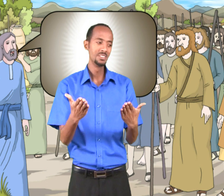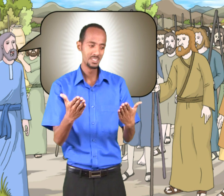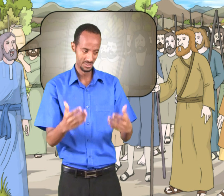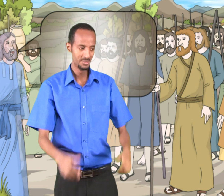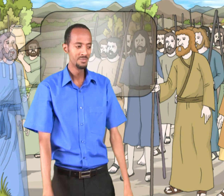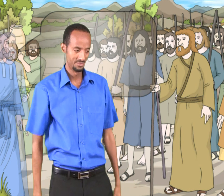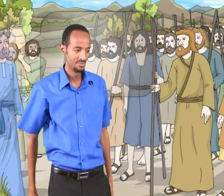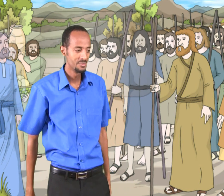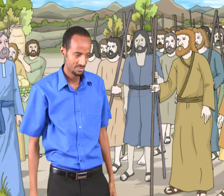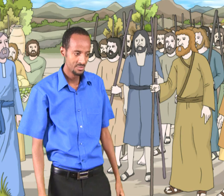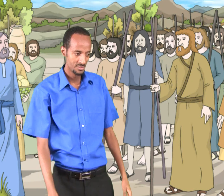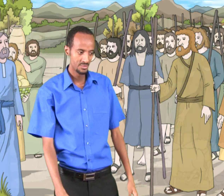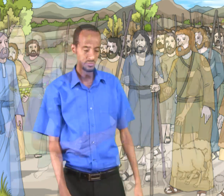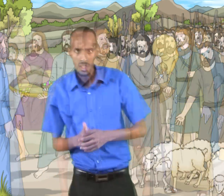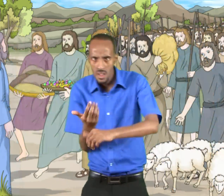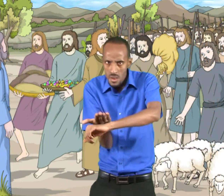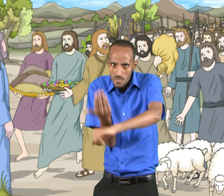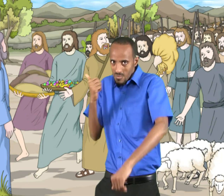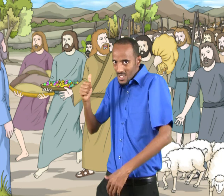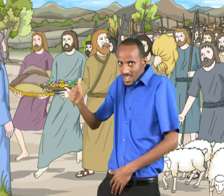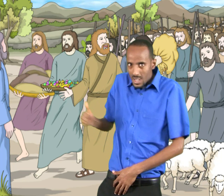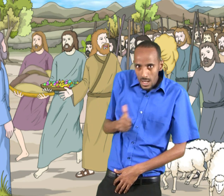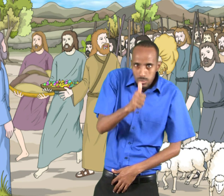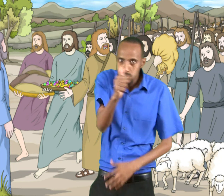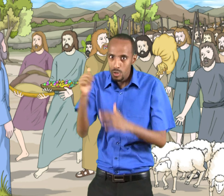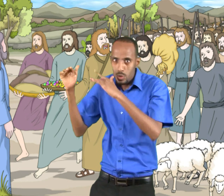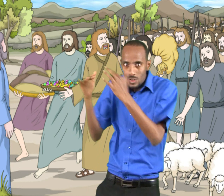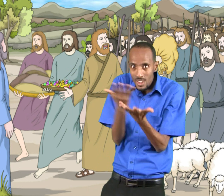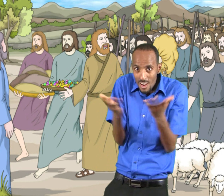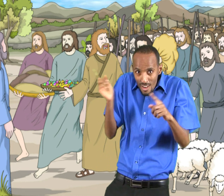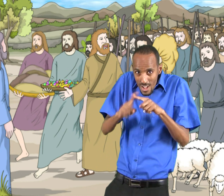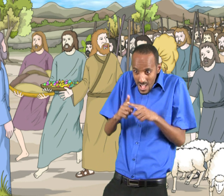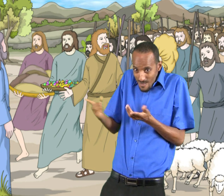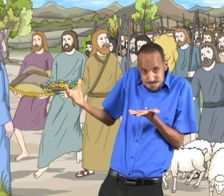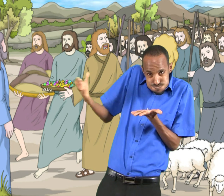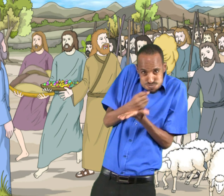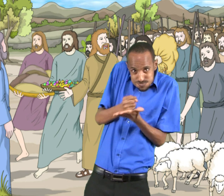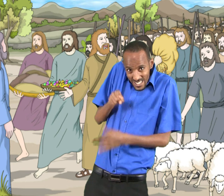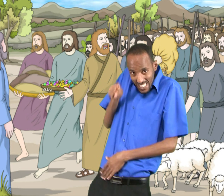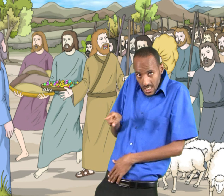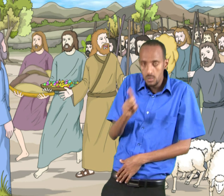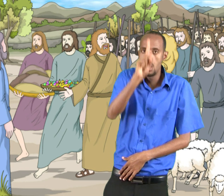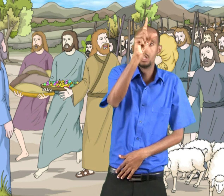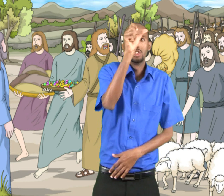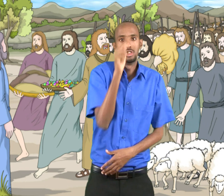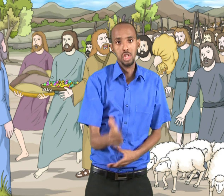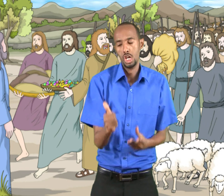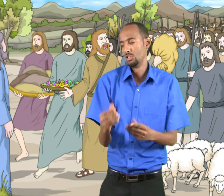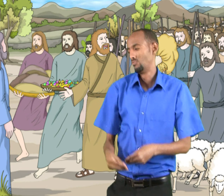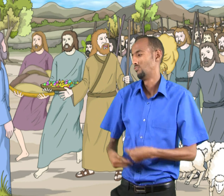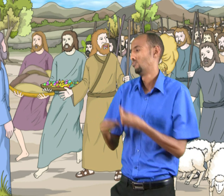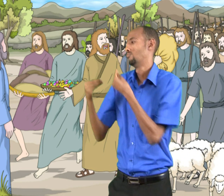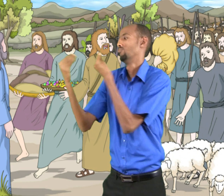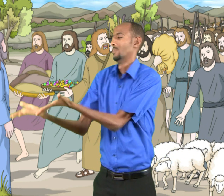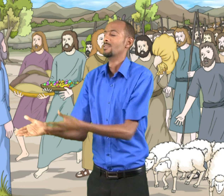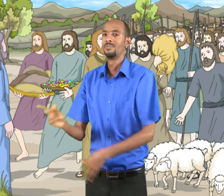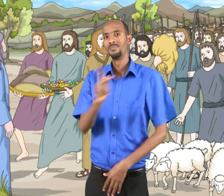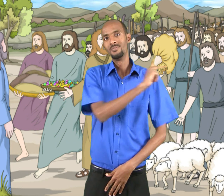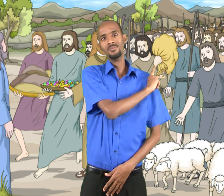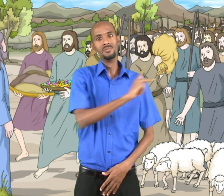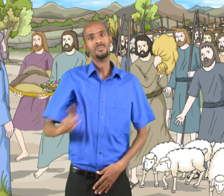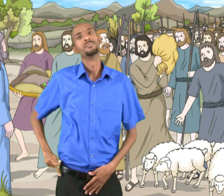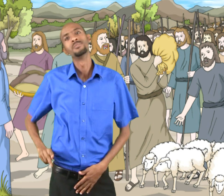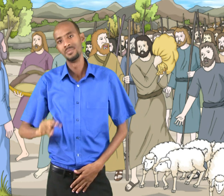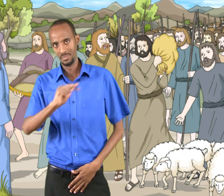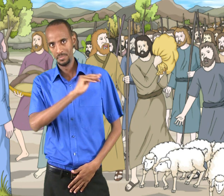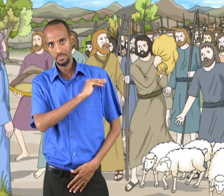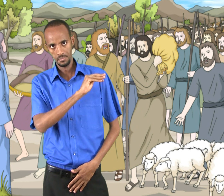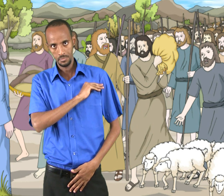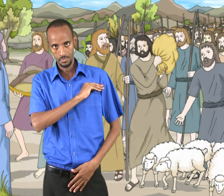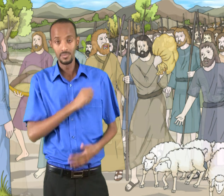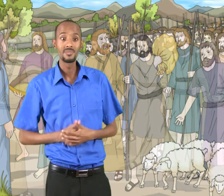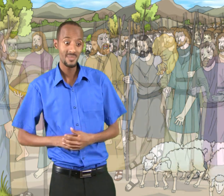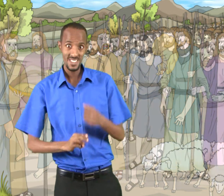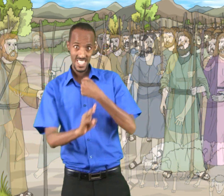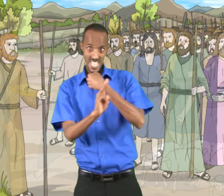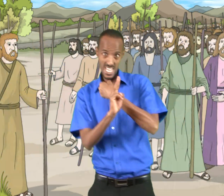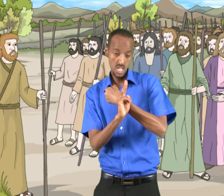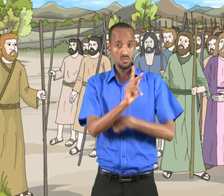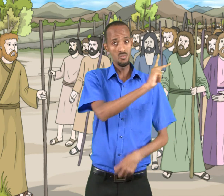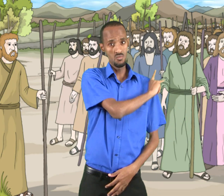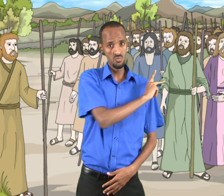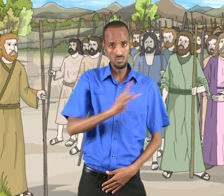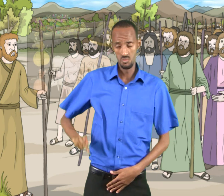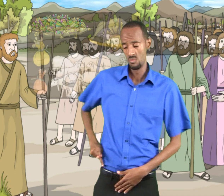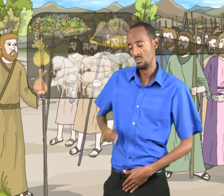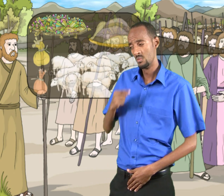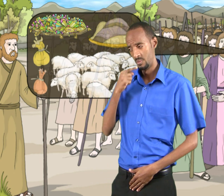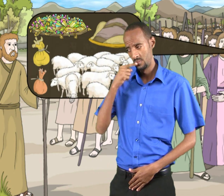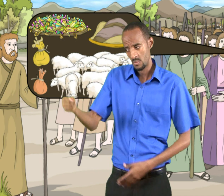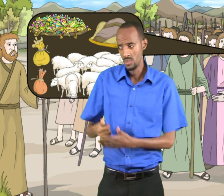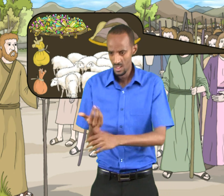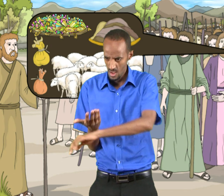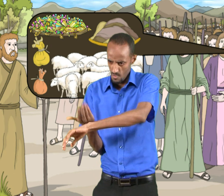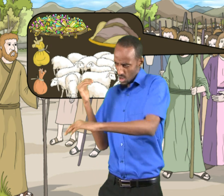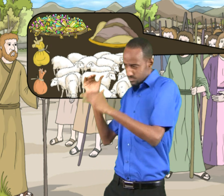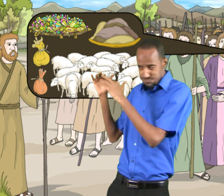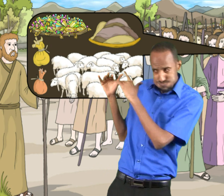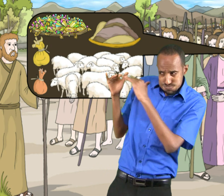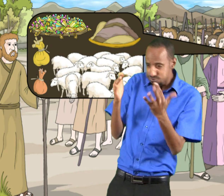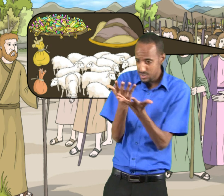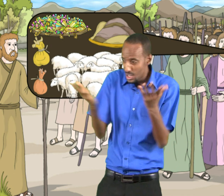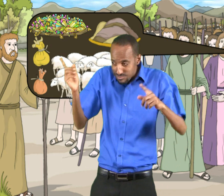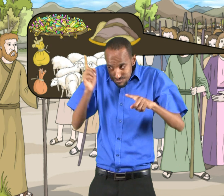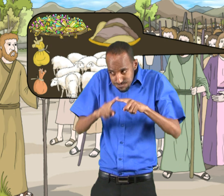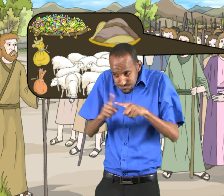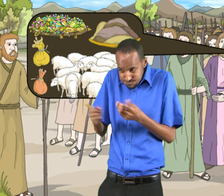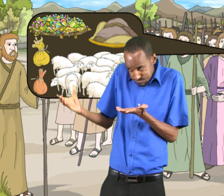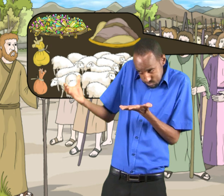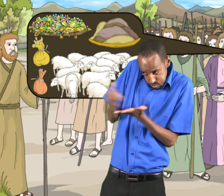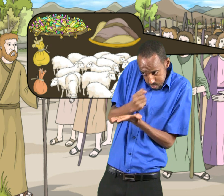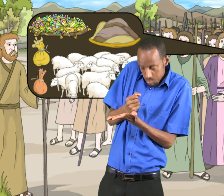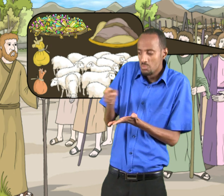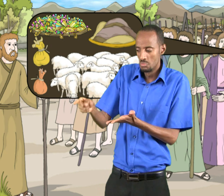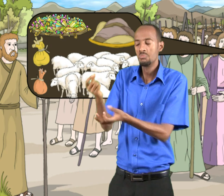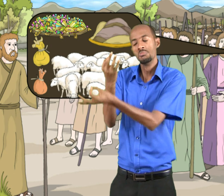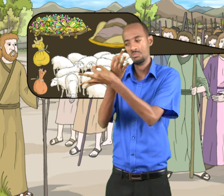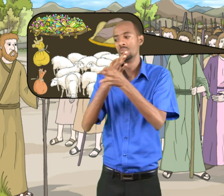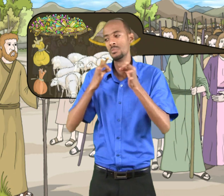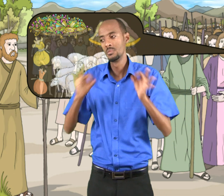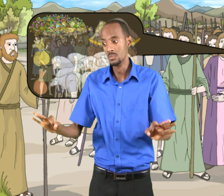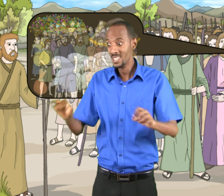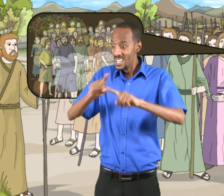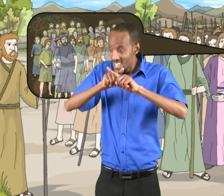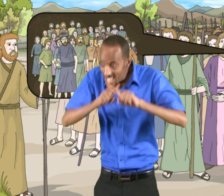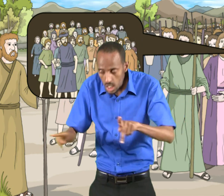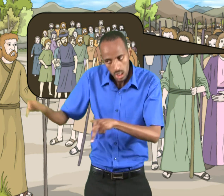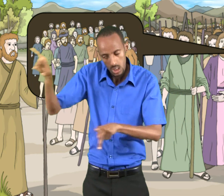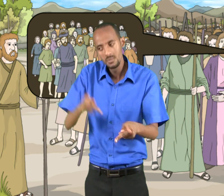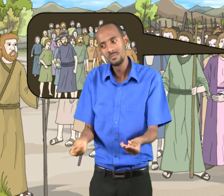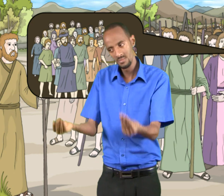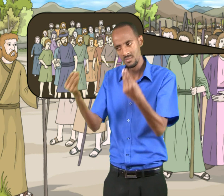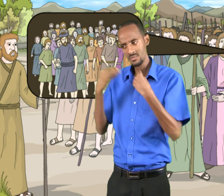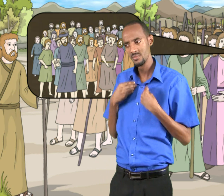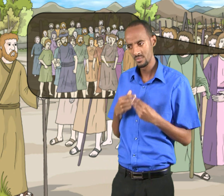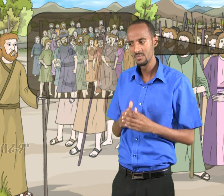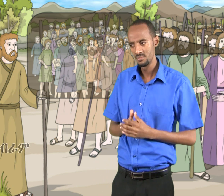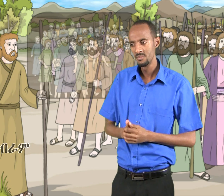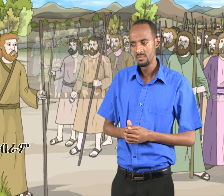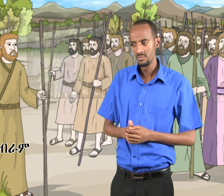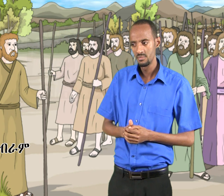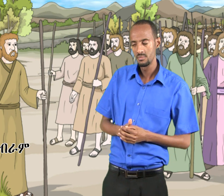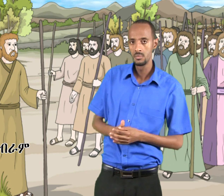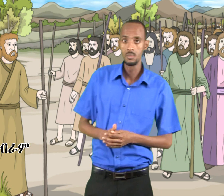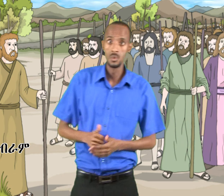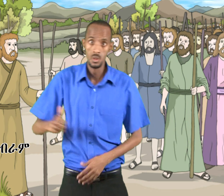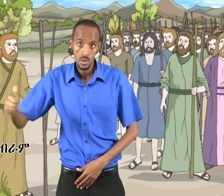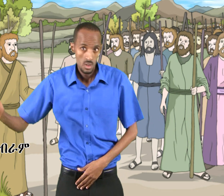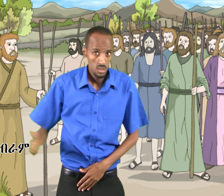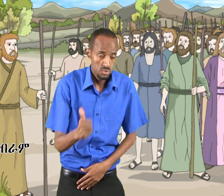Then Abram gave Melchizedek a tenth of everything. The king of Sodom said to Abram, “Give me the people, but take the goods for yourself.”